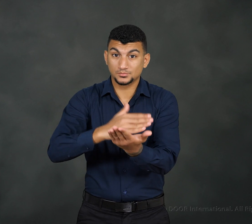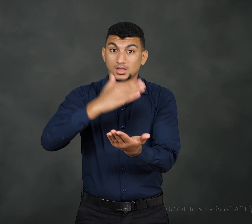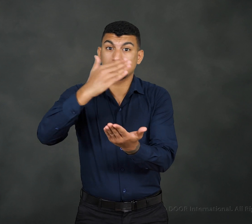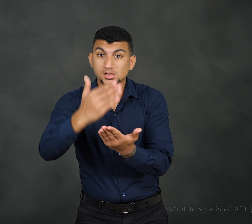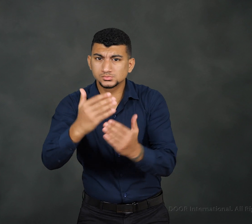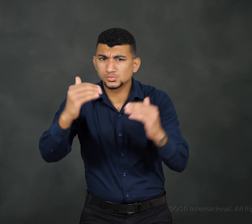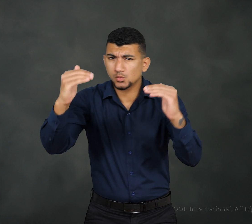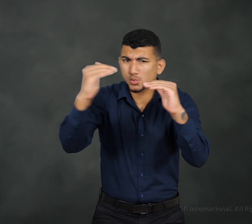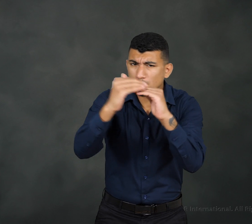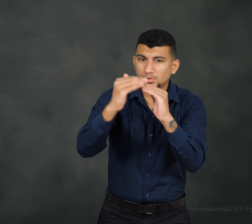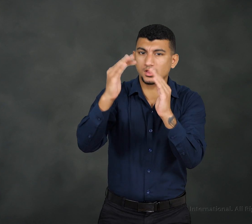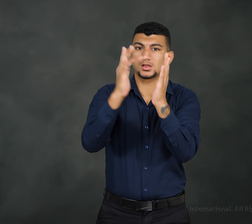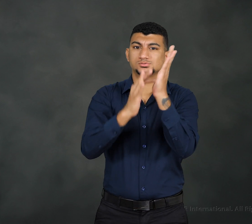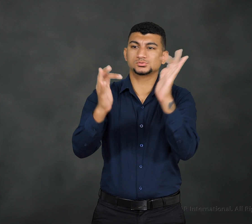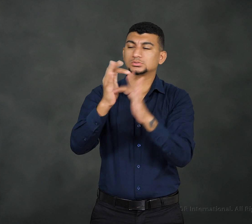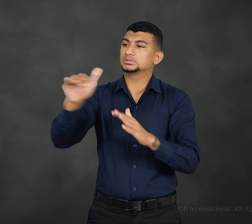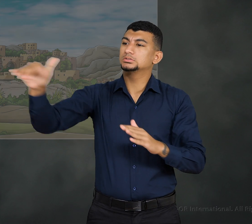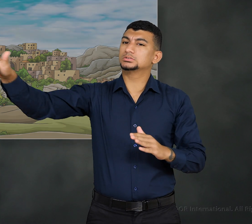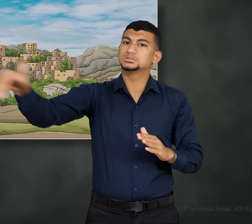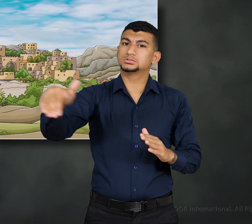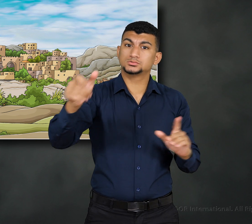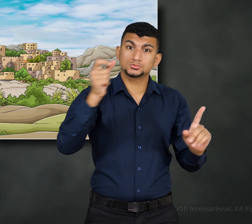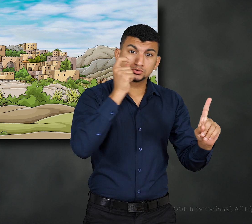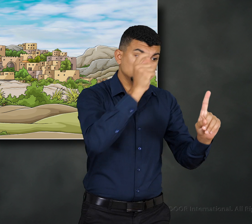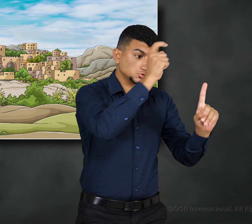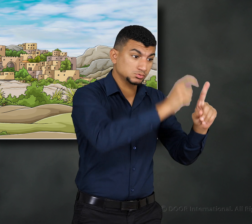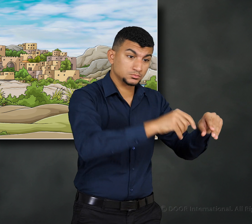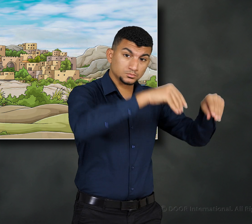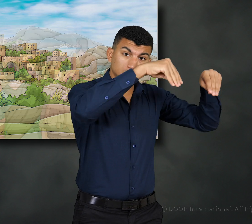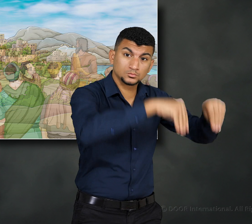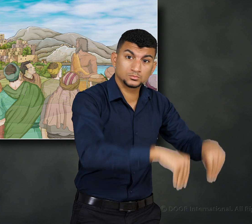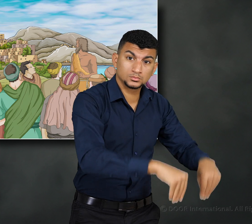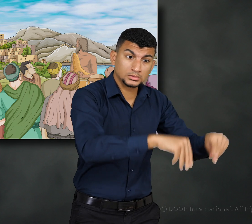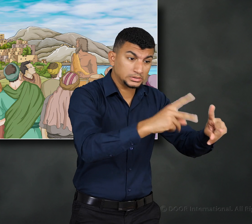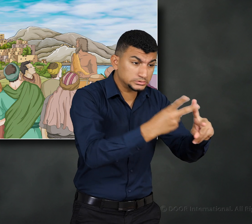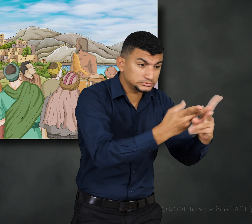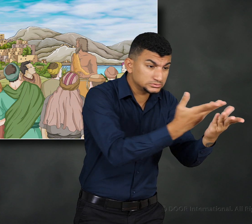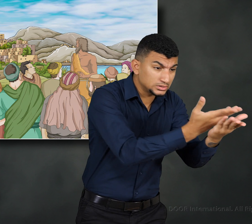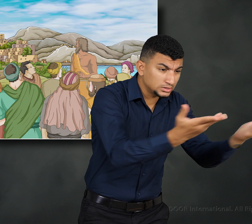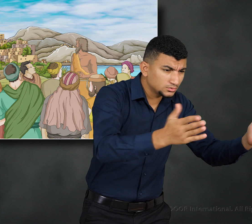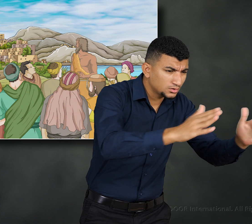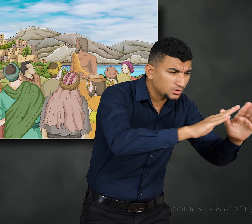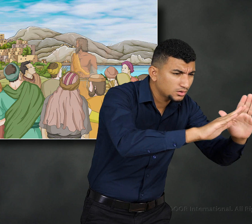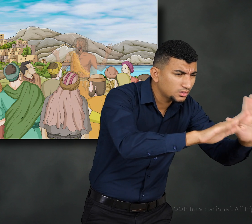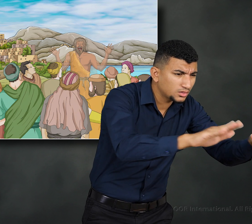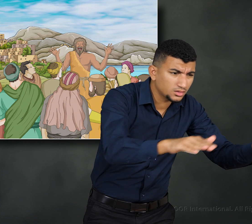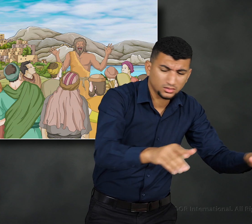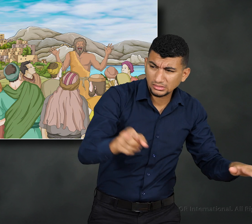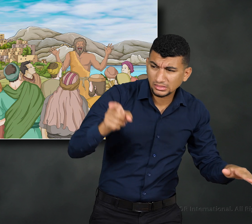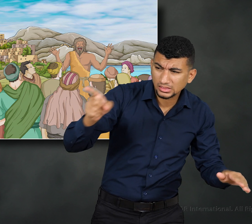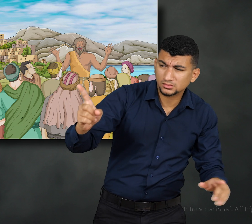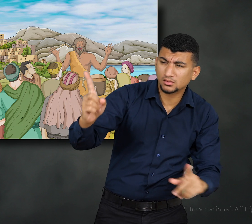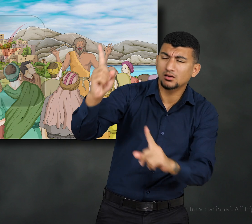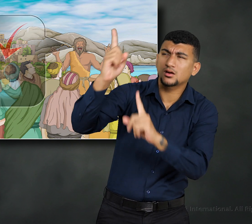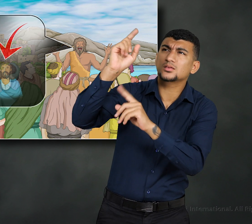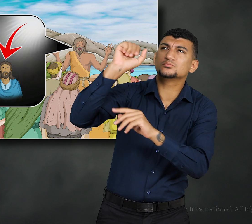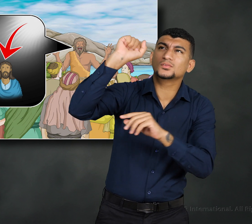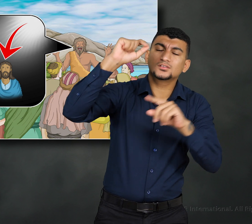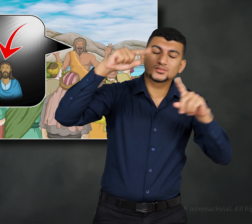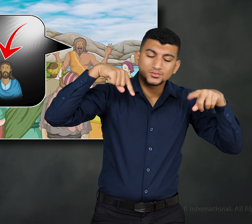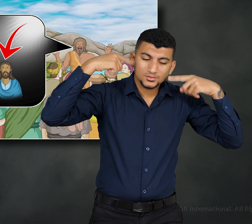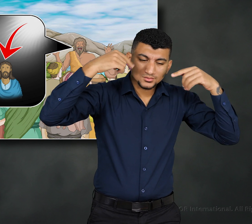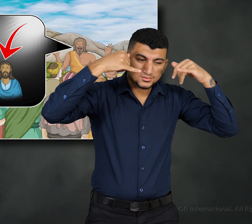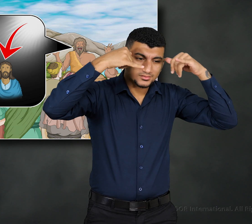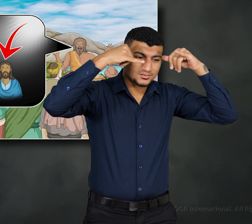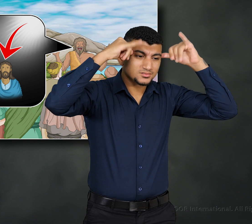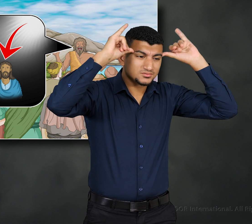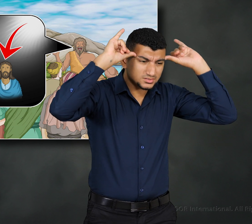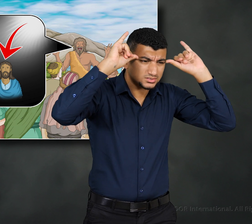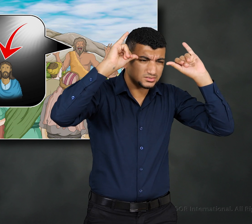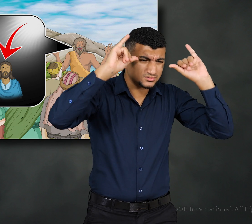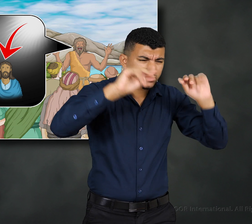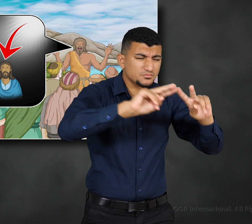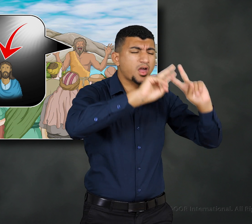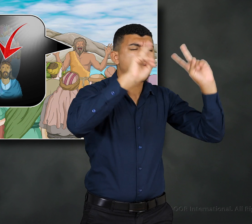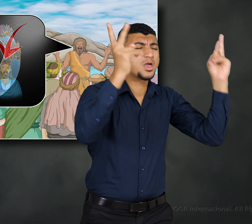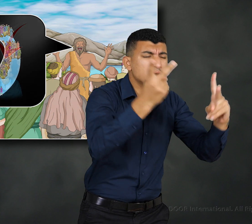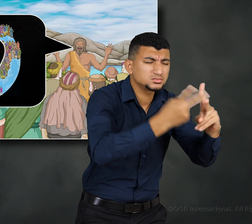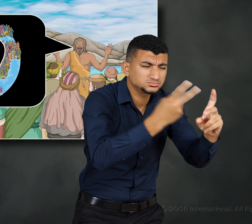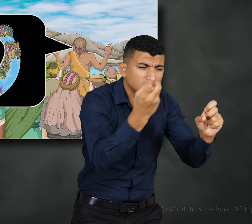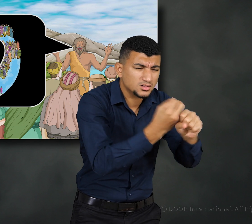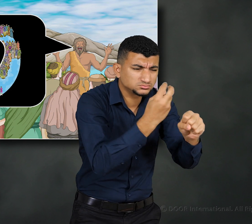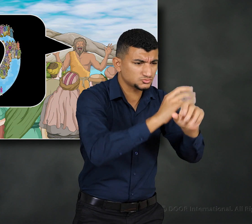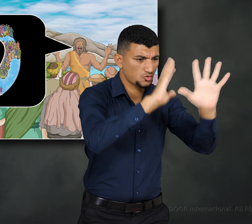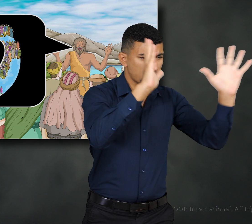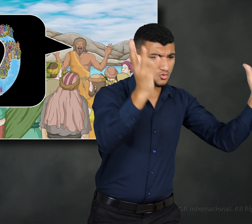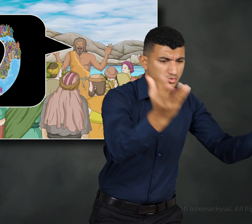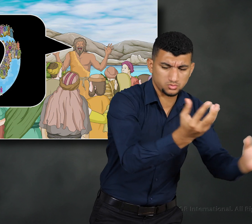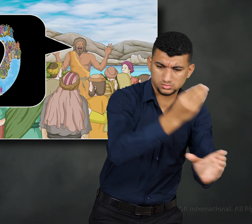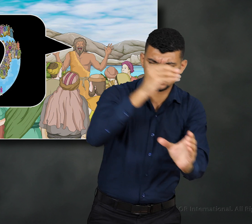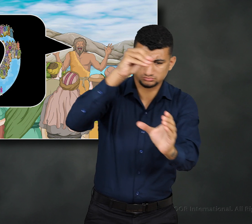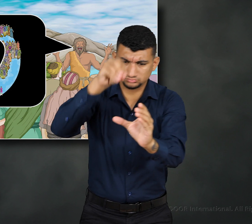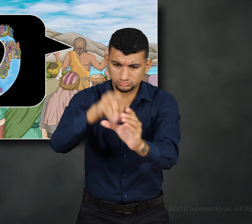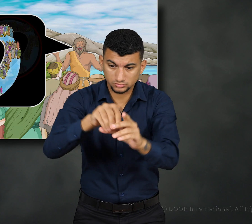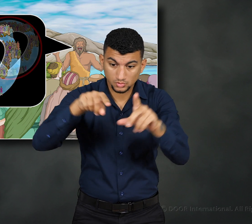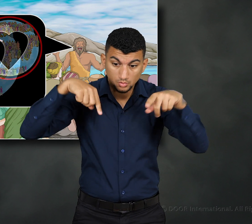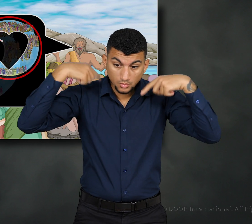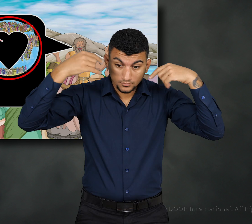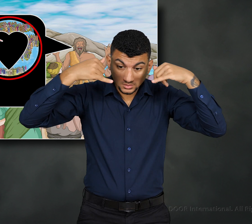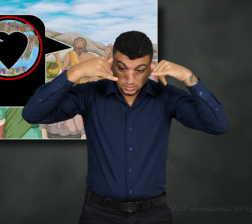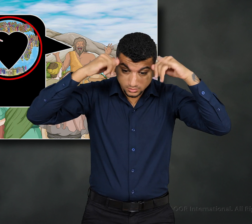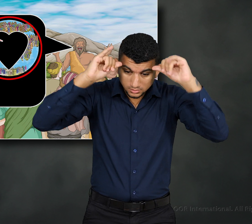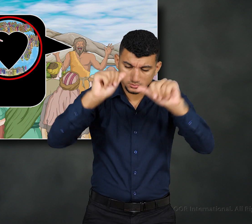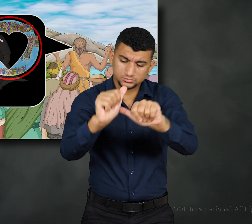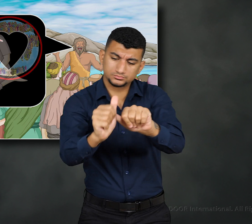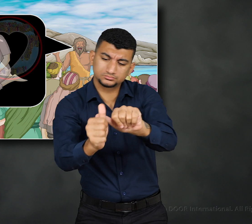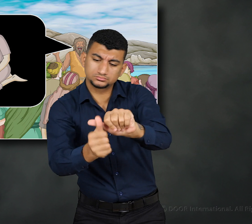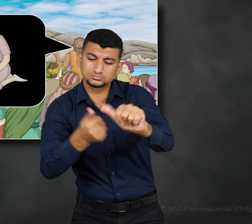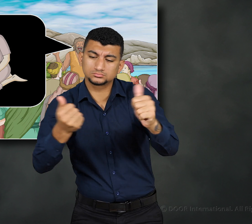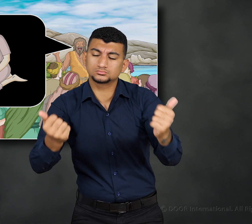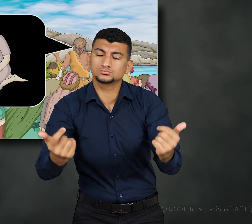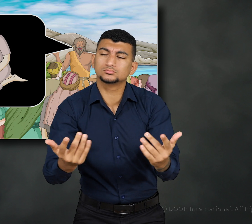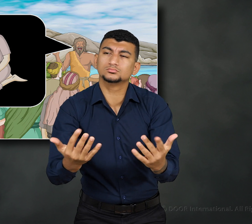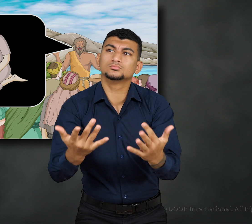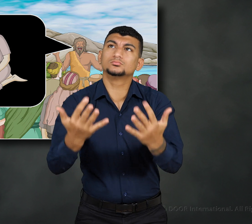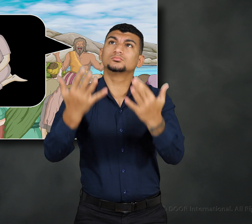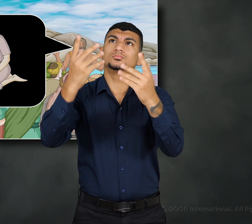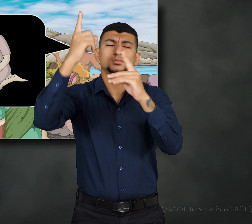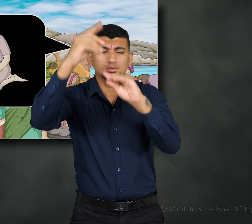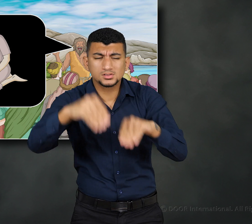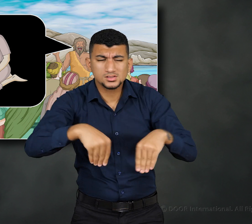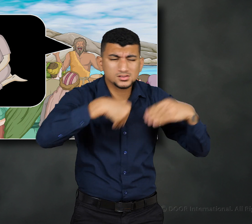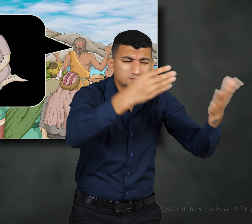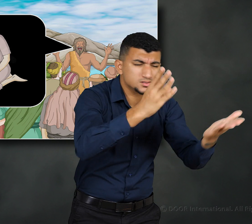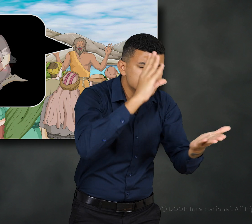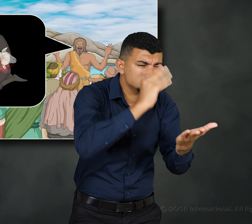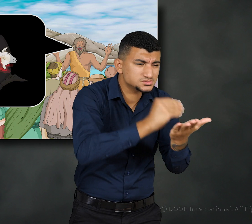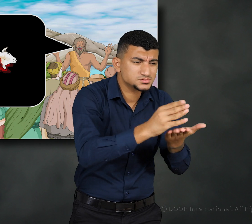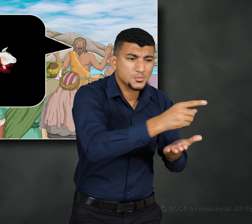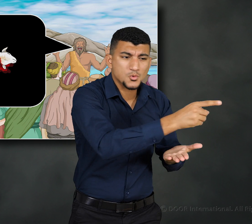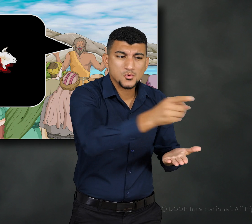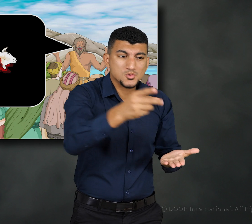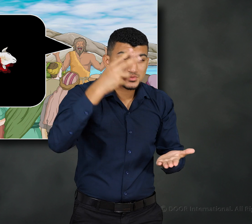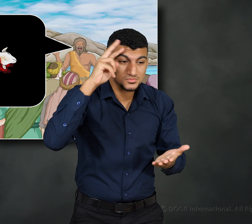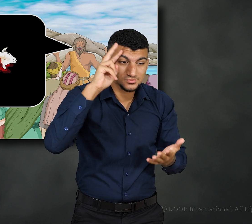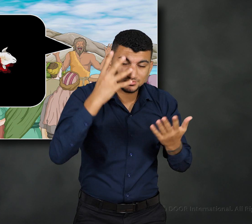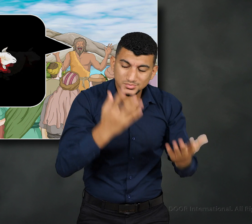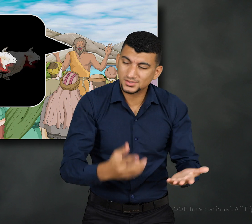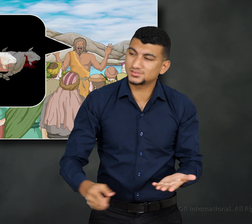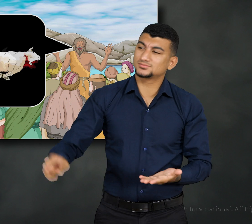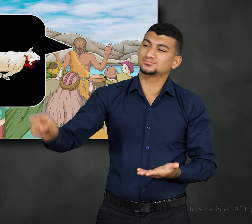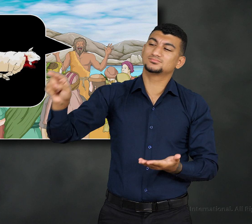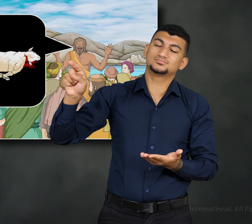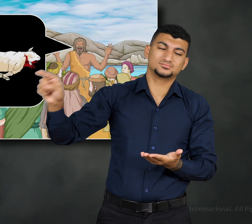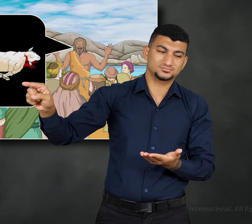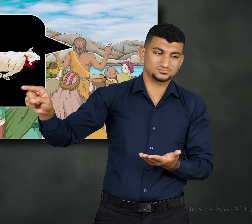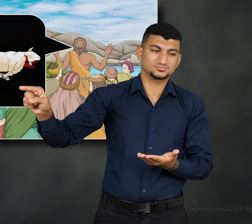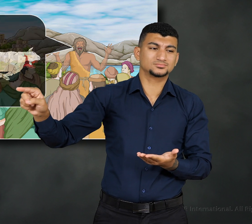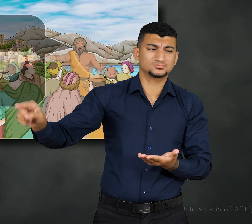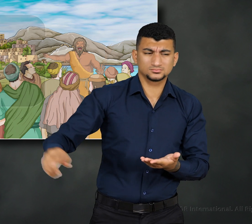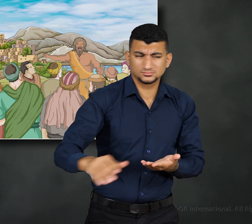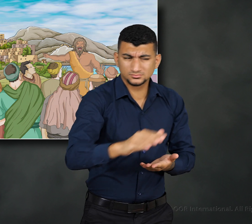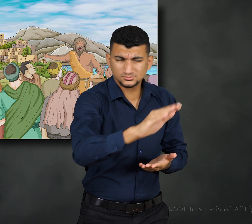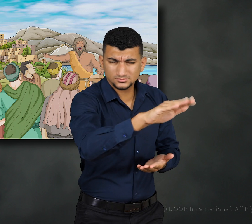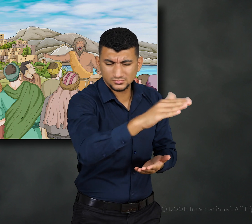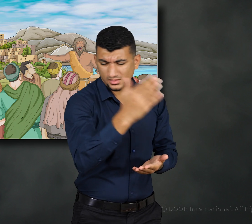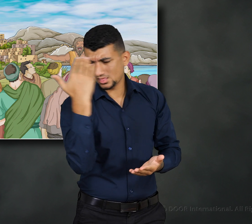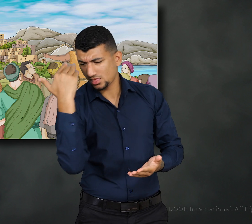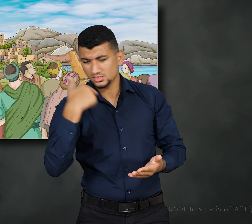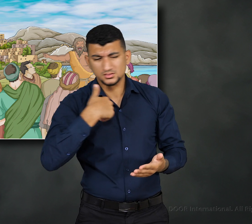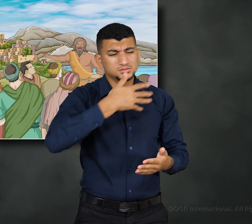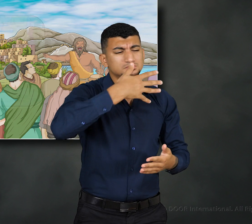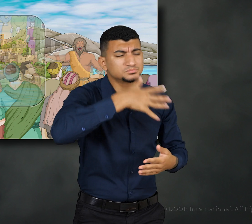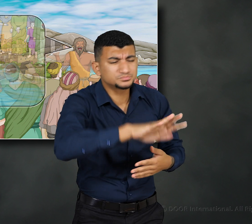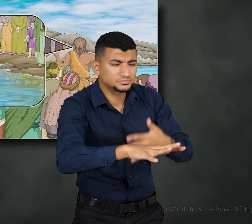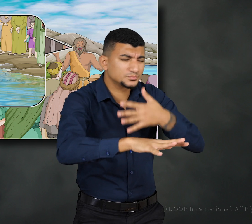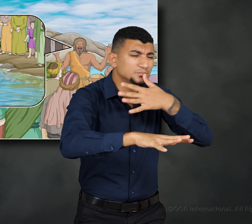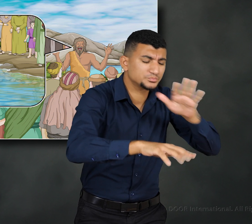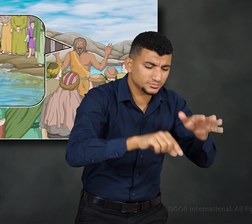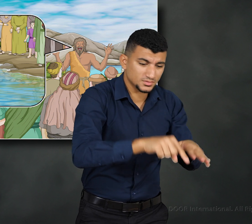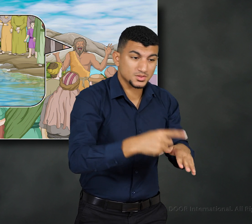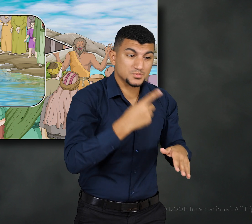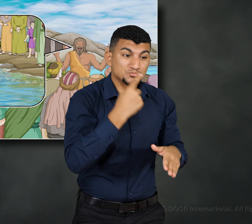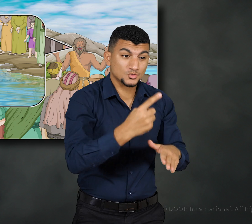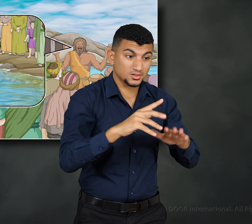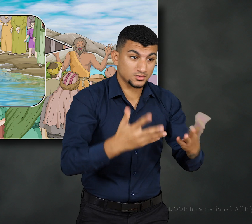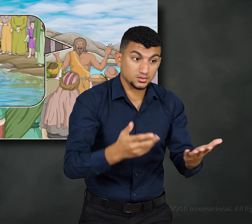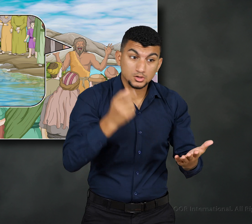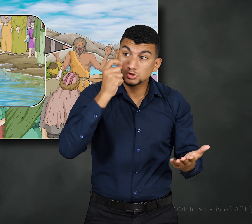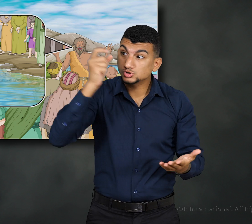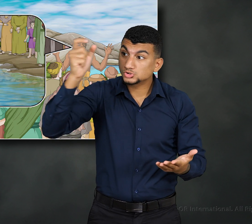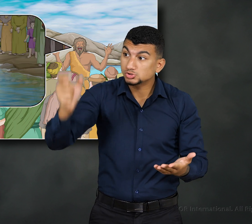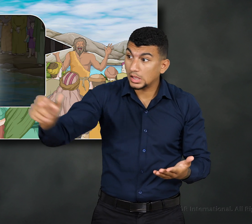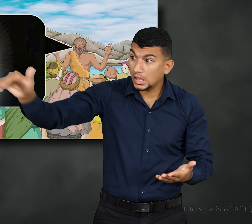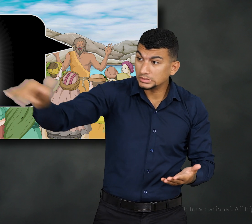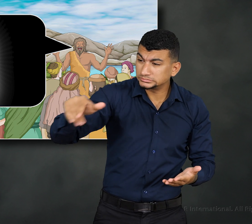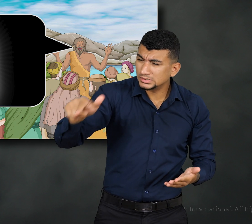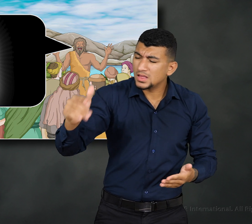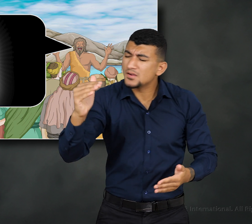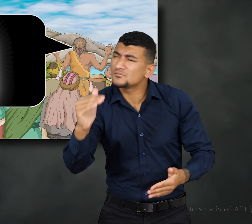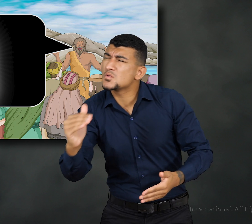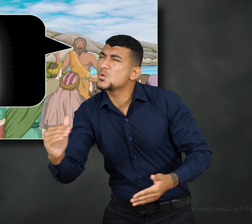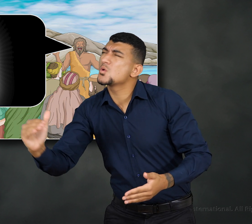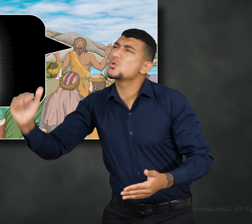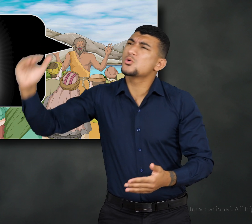The next day John saw Jesus coming toward him and said, “Look, the Lamb of God, who takes away the sin of the world!